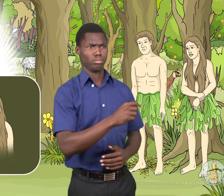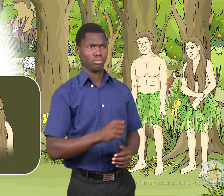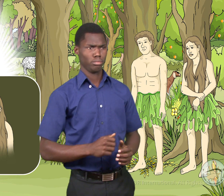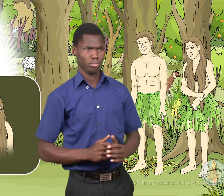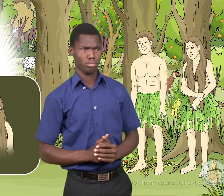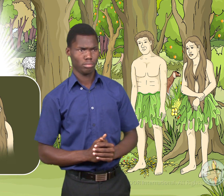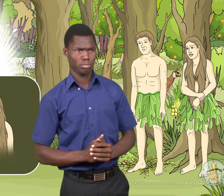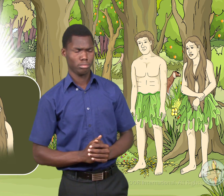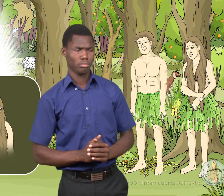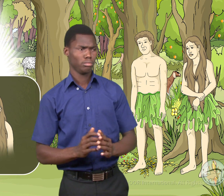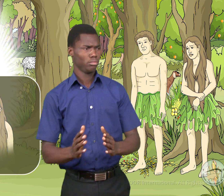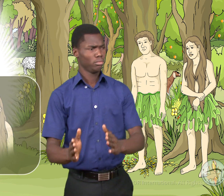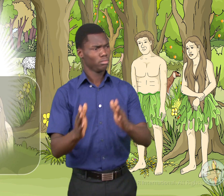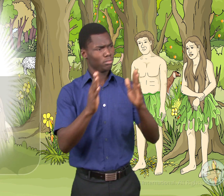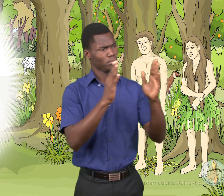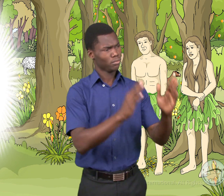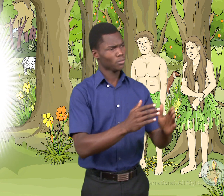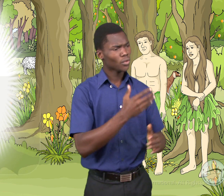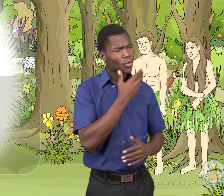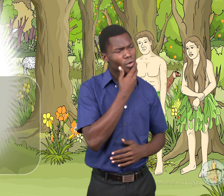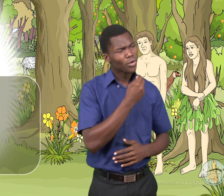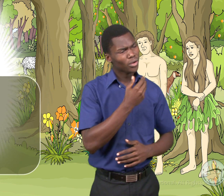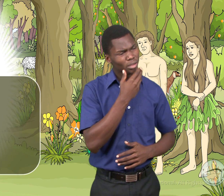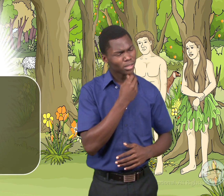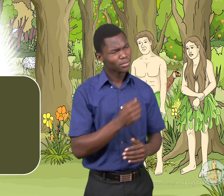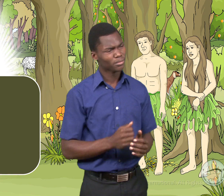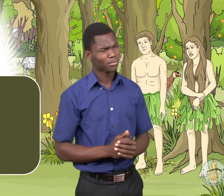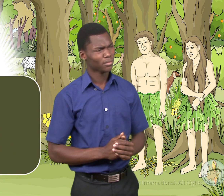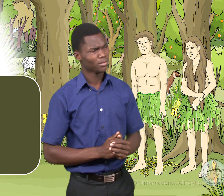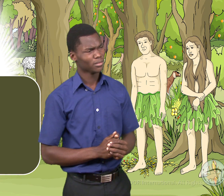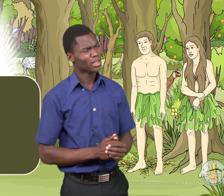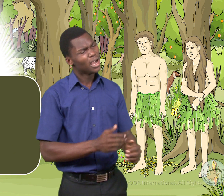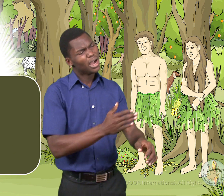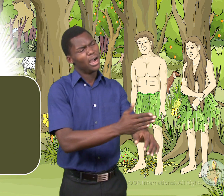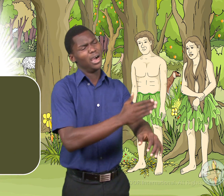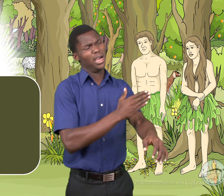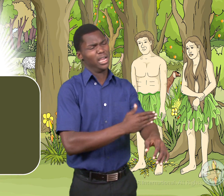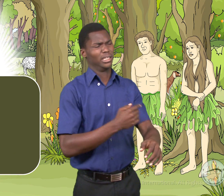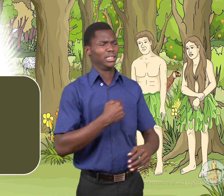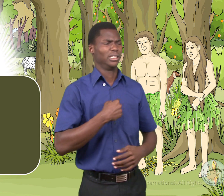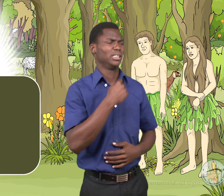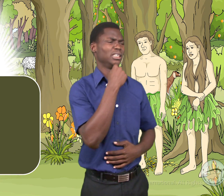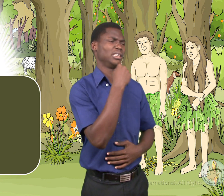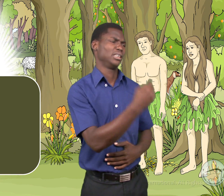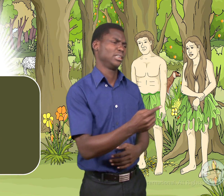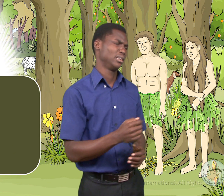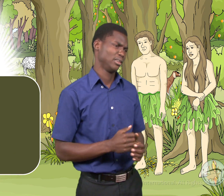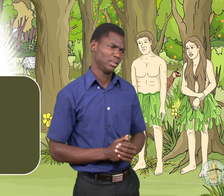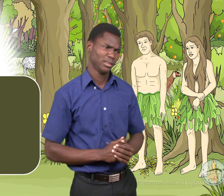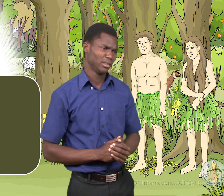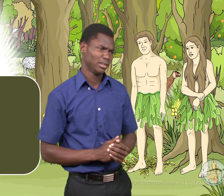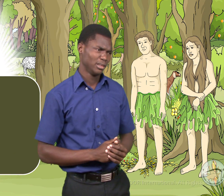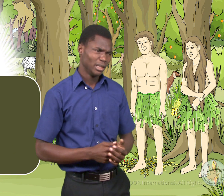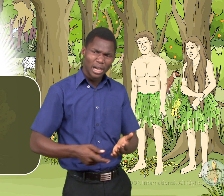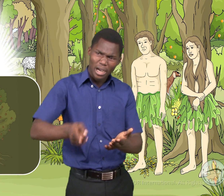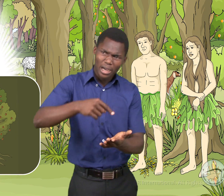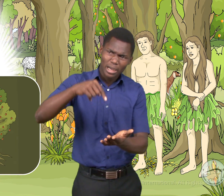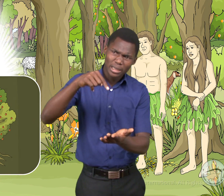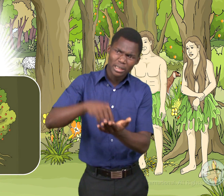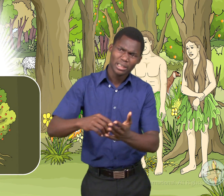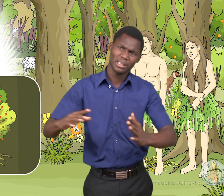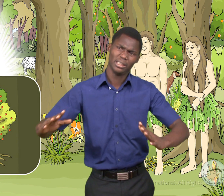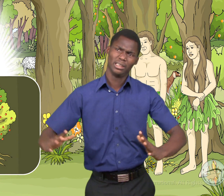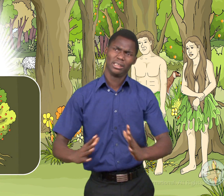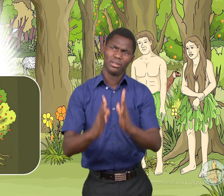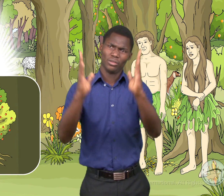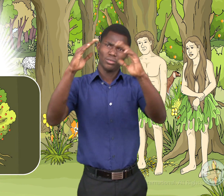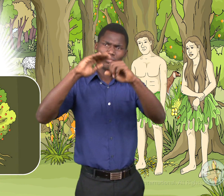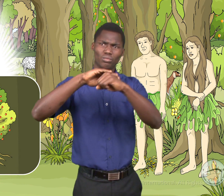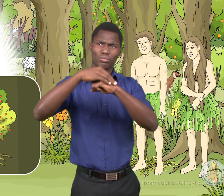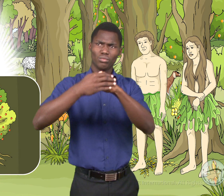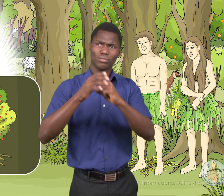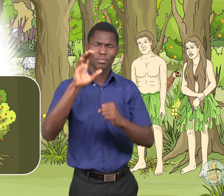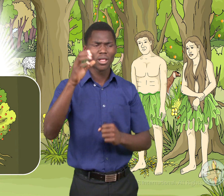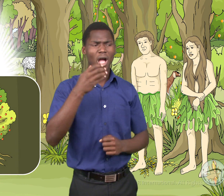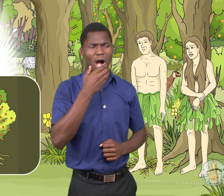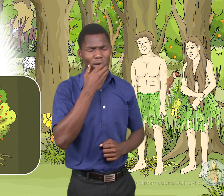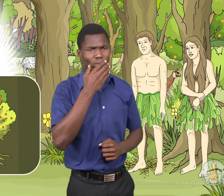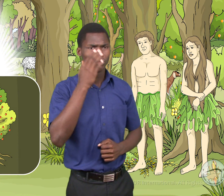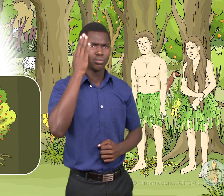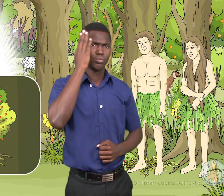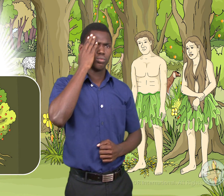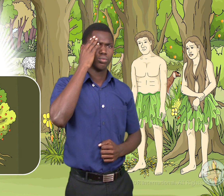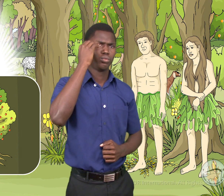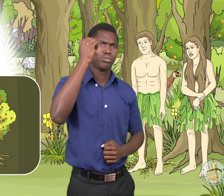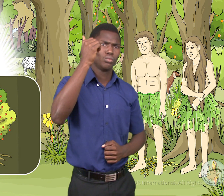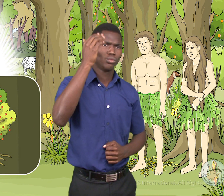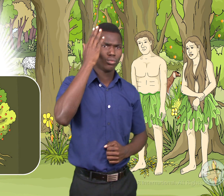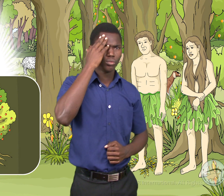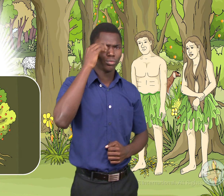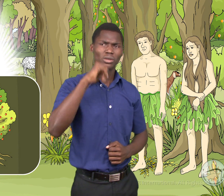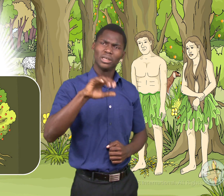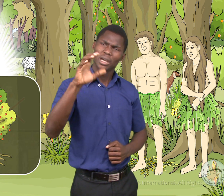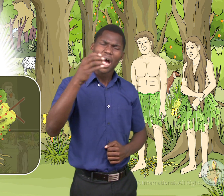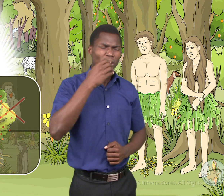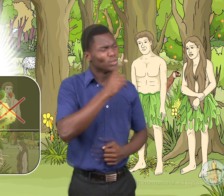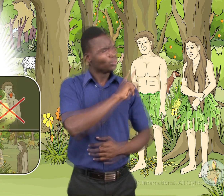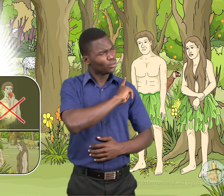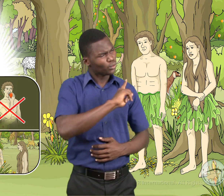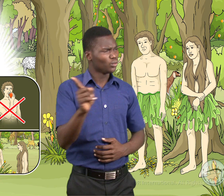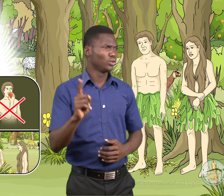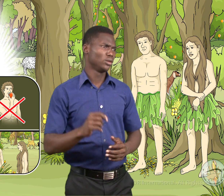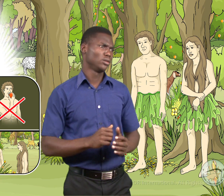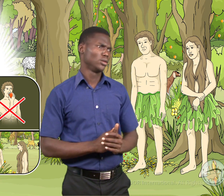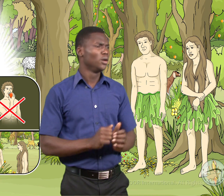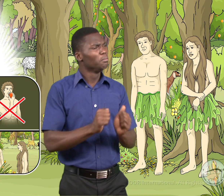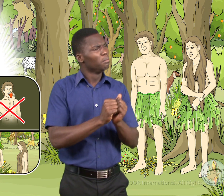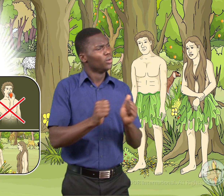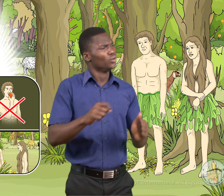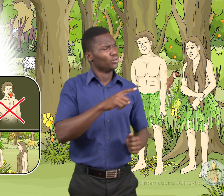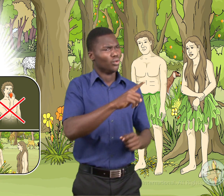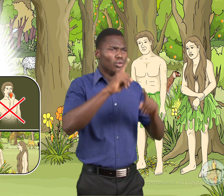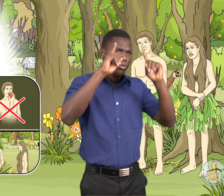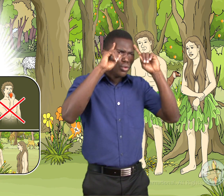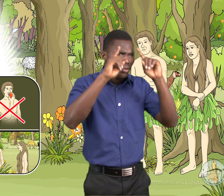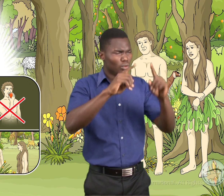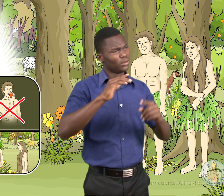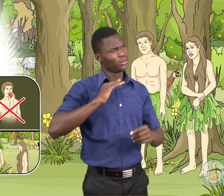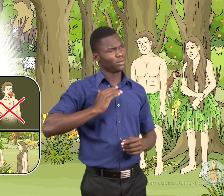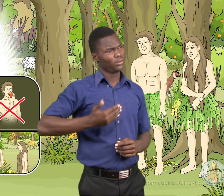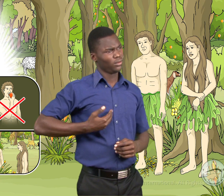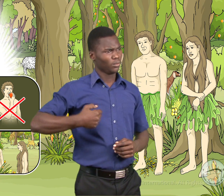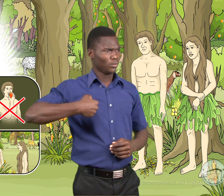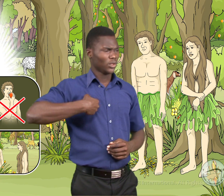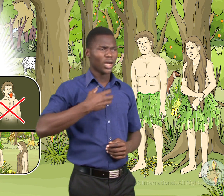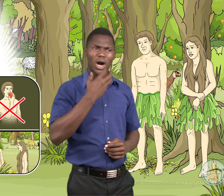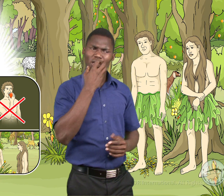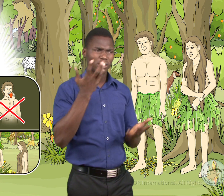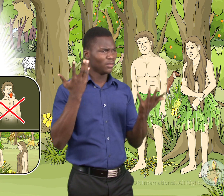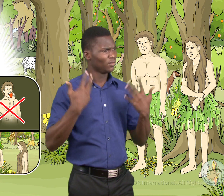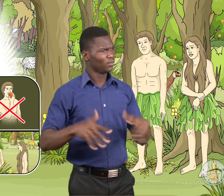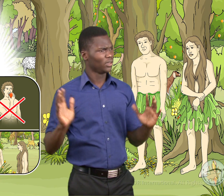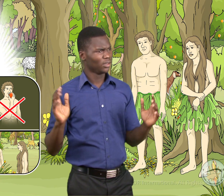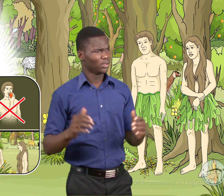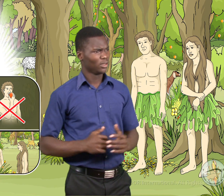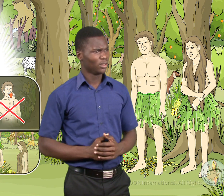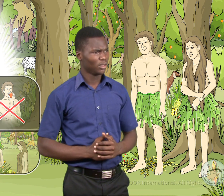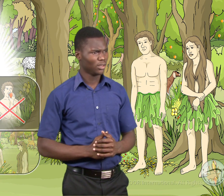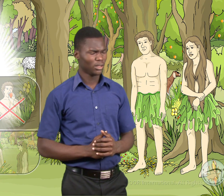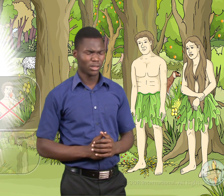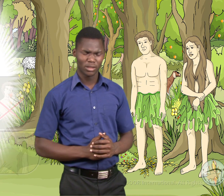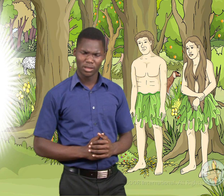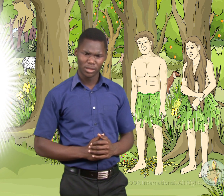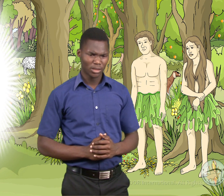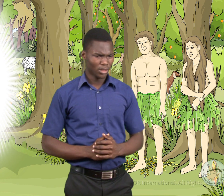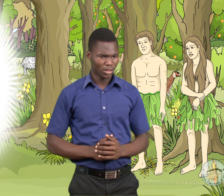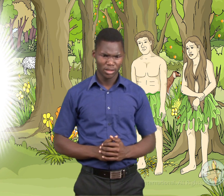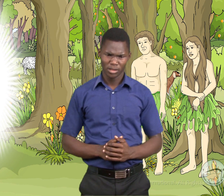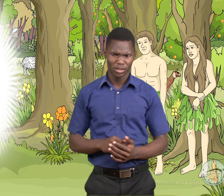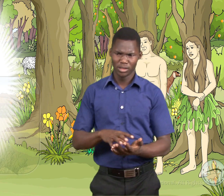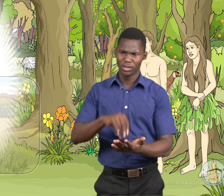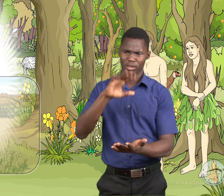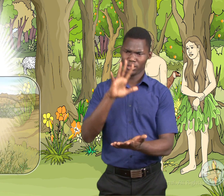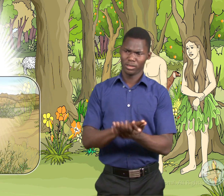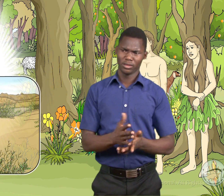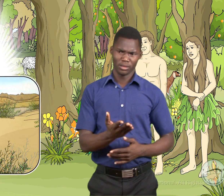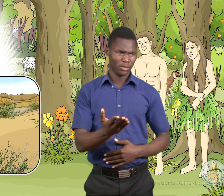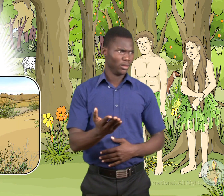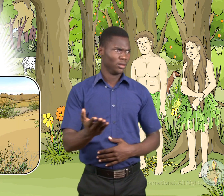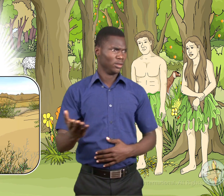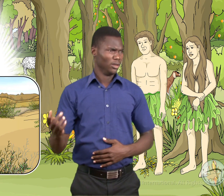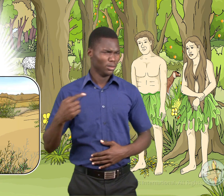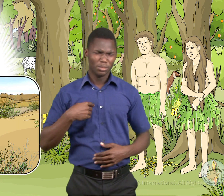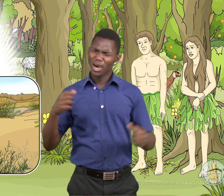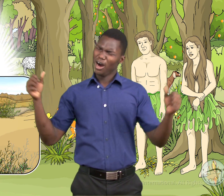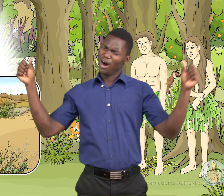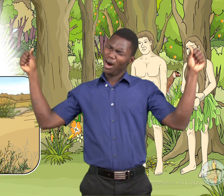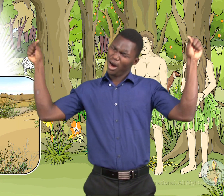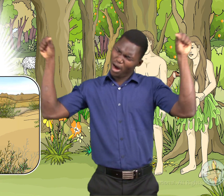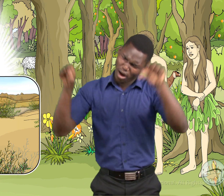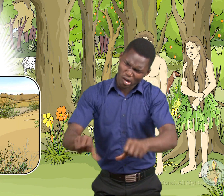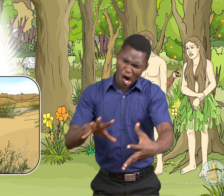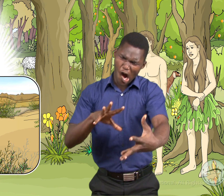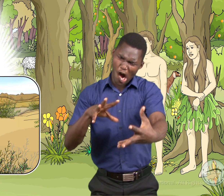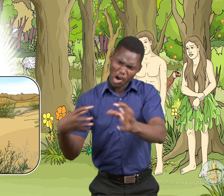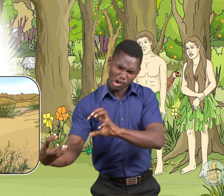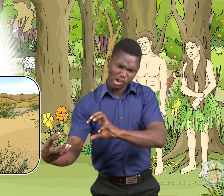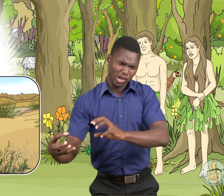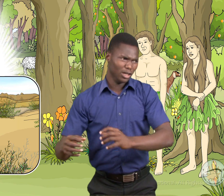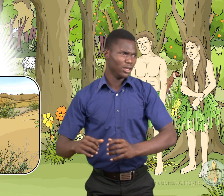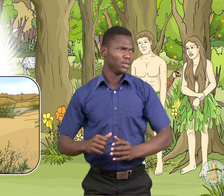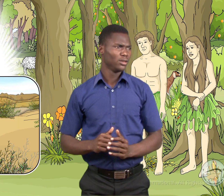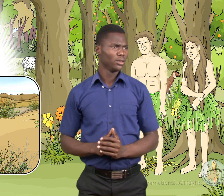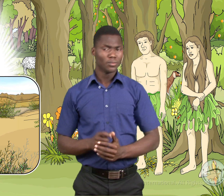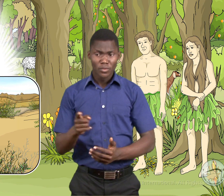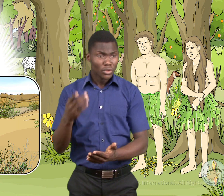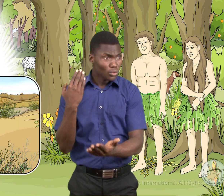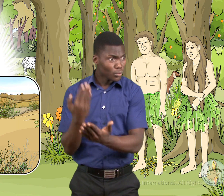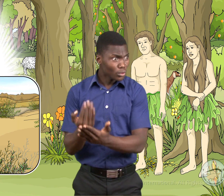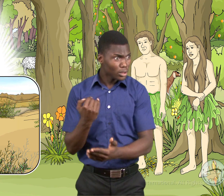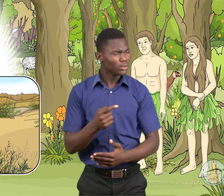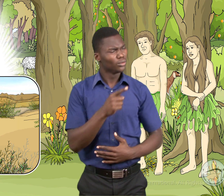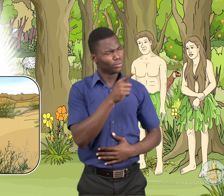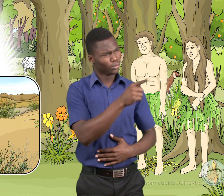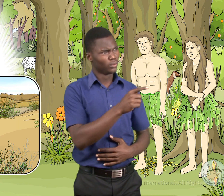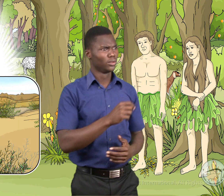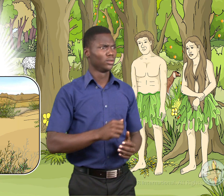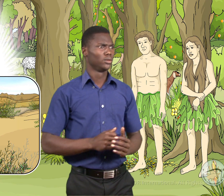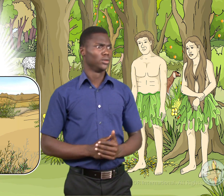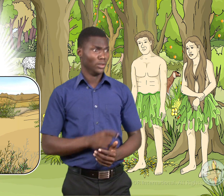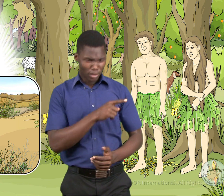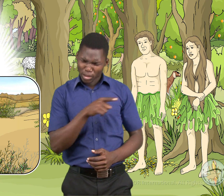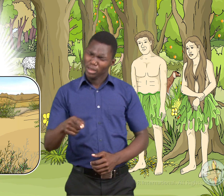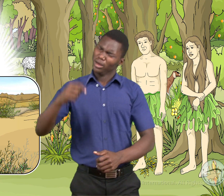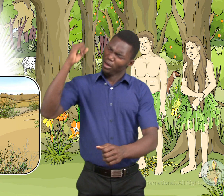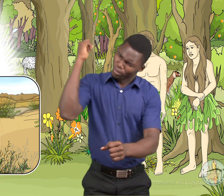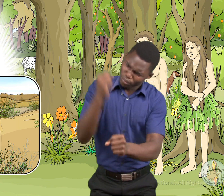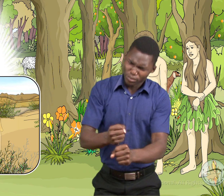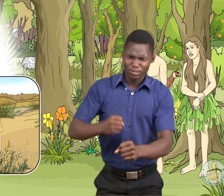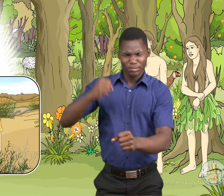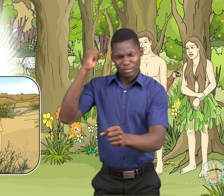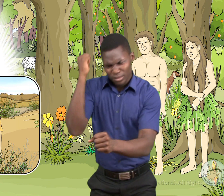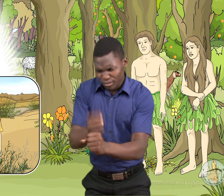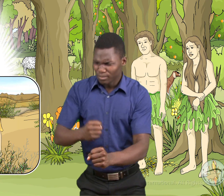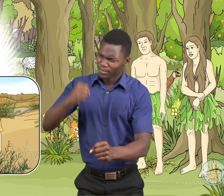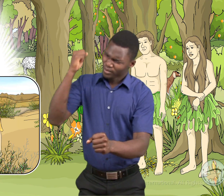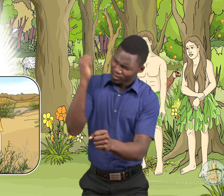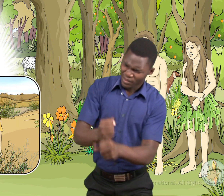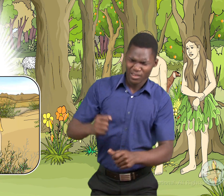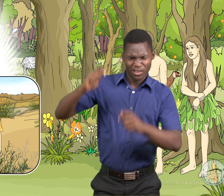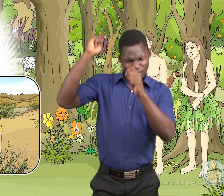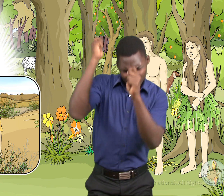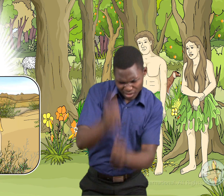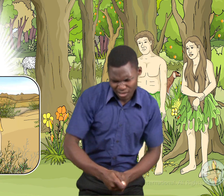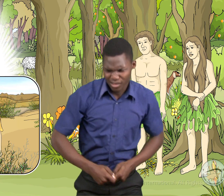And to Adam He said: “Because you have listened to the voice of your wife and have eaten from the tree of which I commanded you not to eat, cursed is the ground because of you;